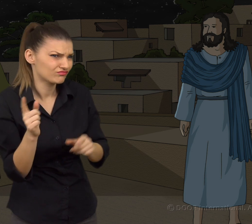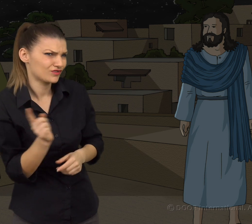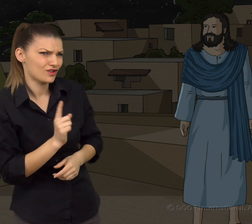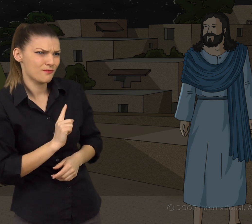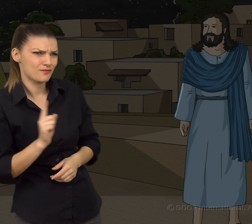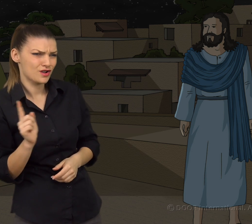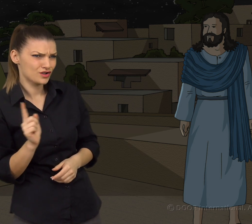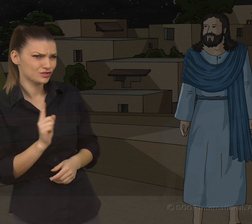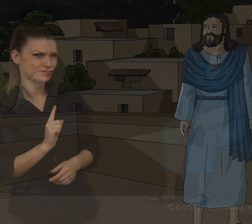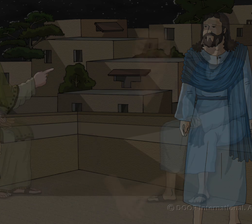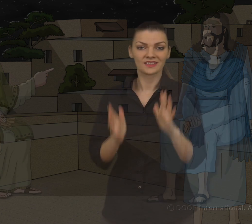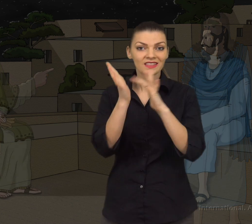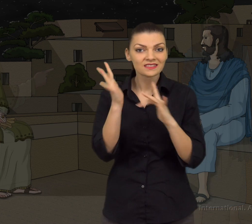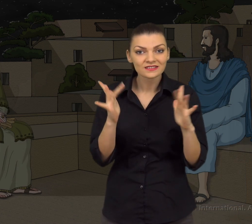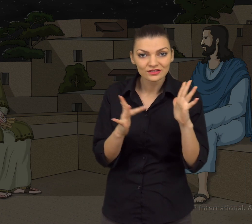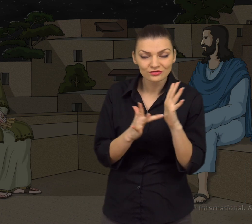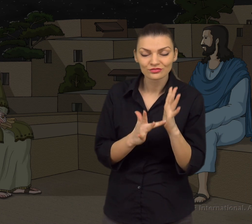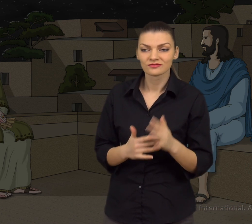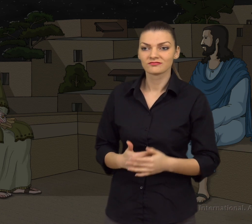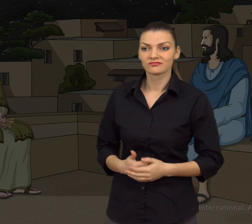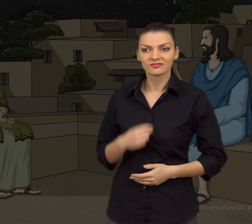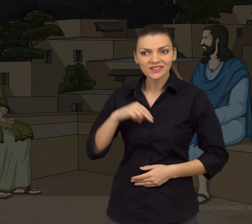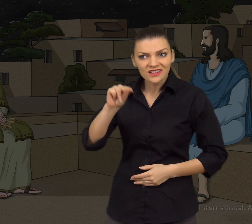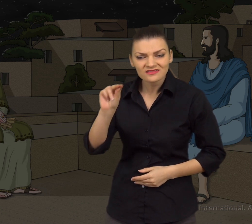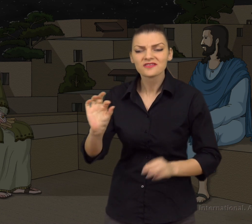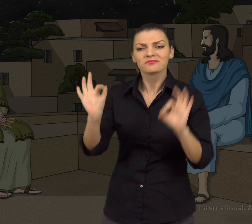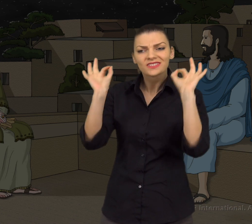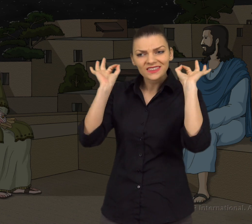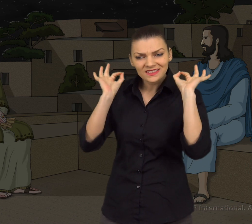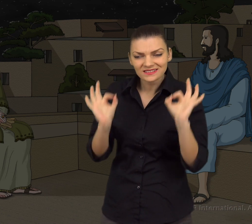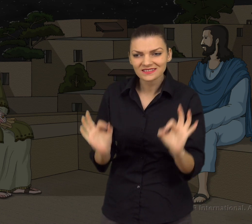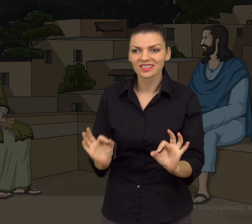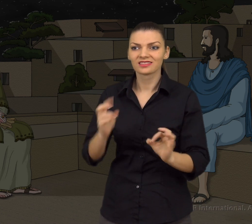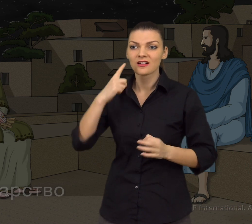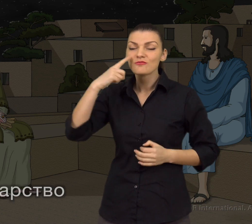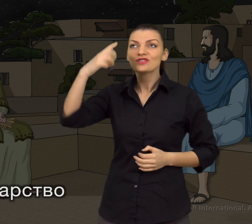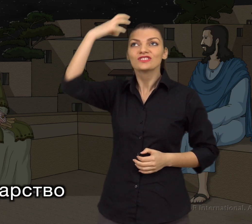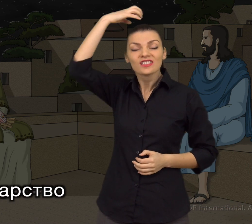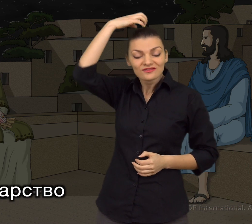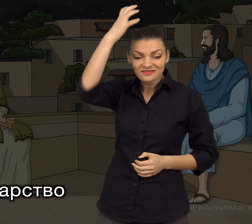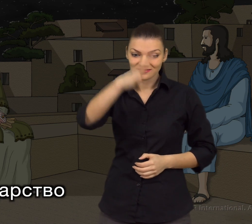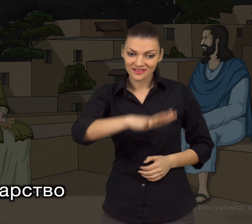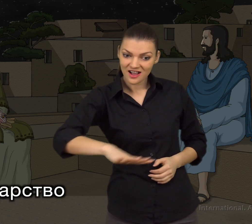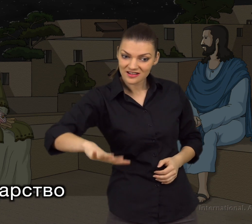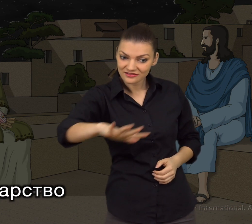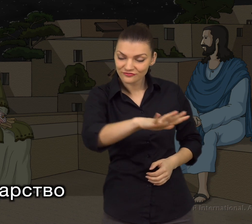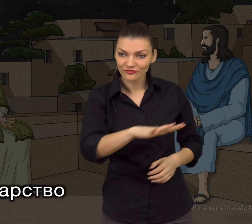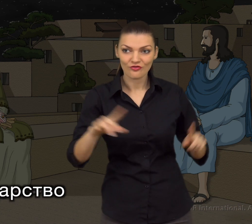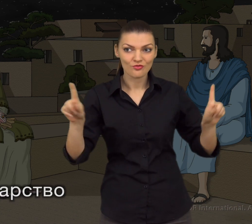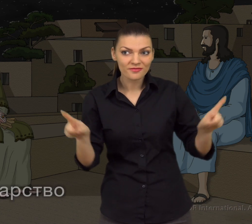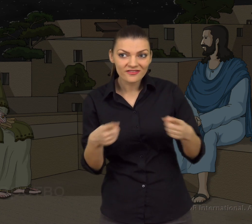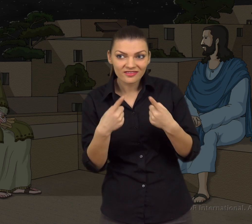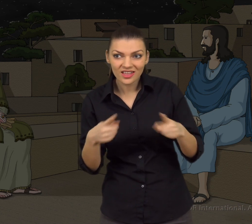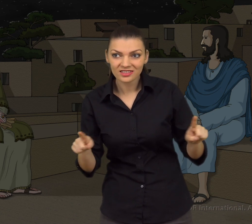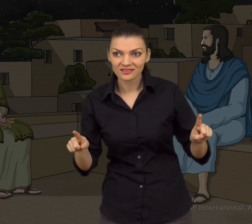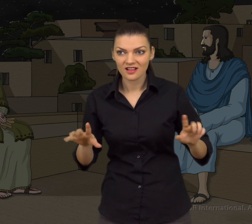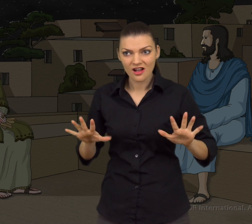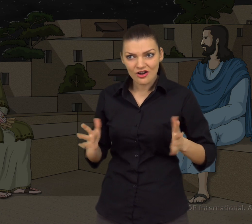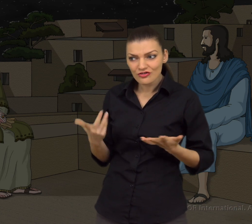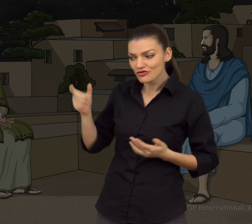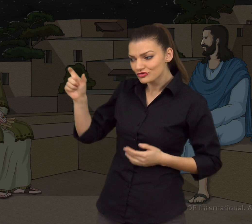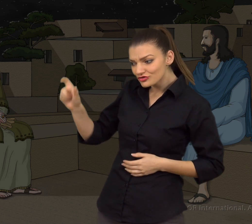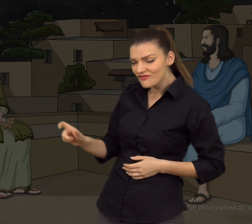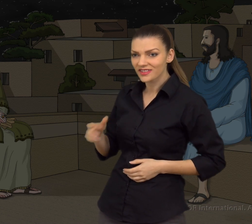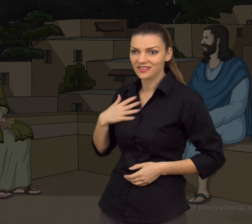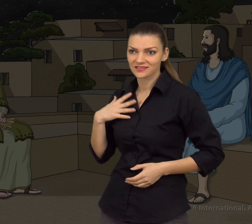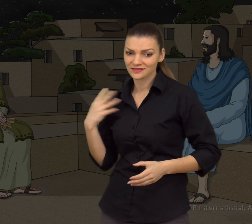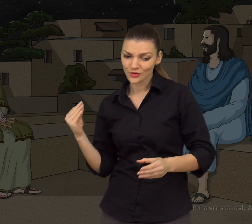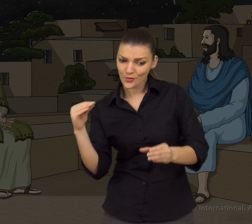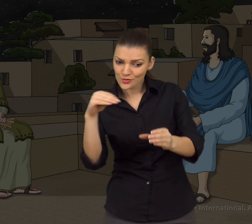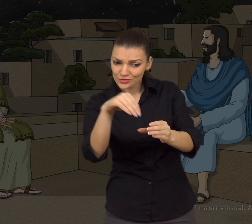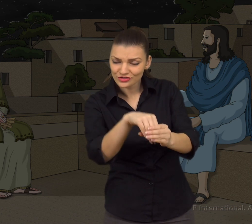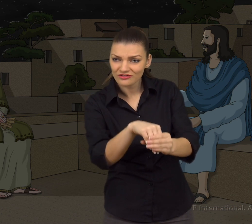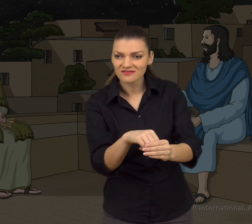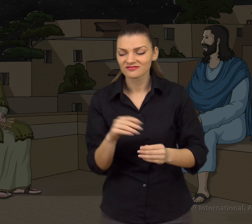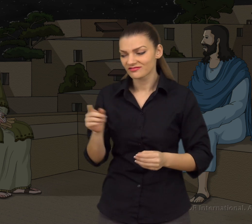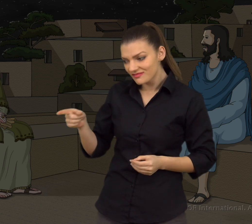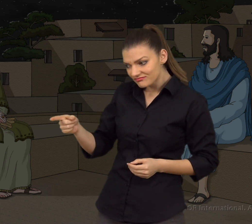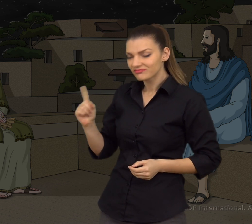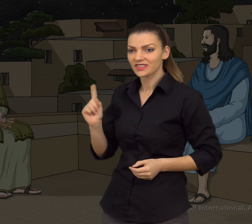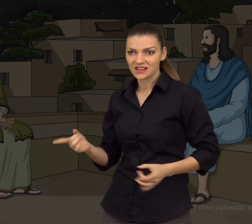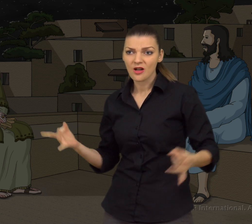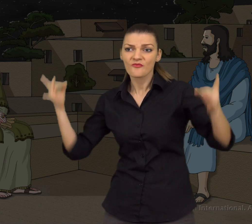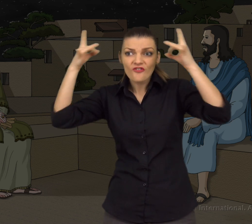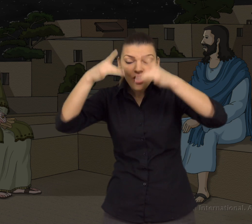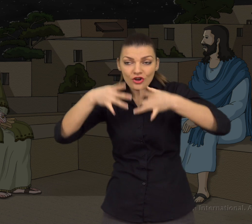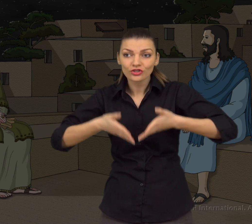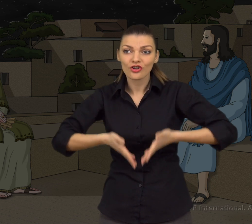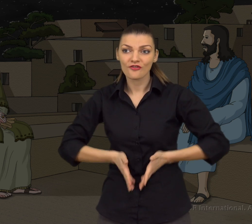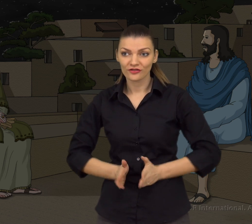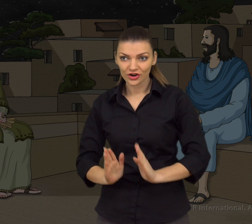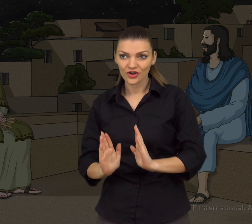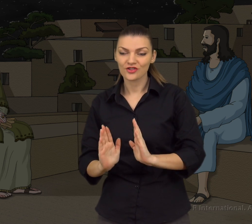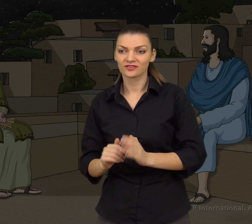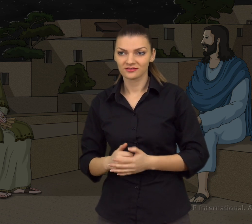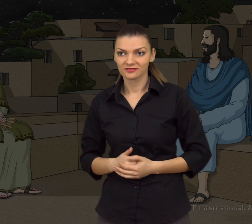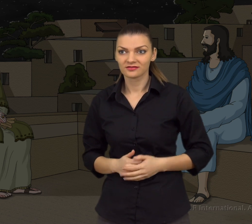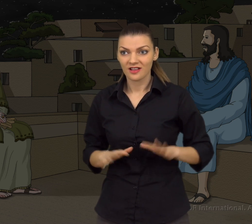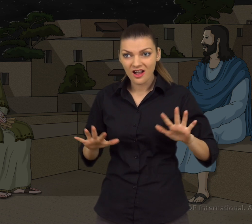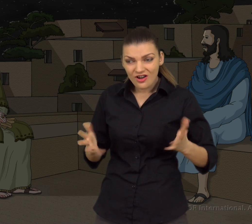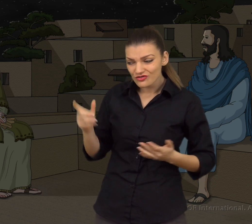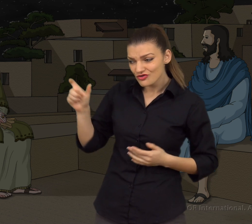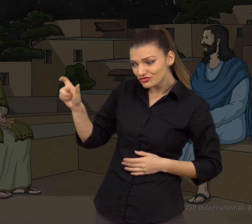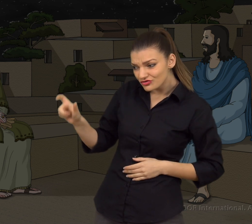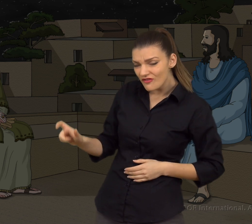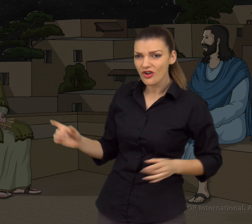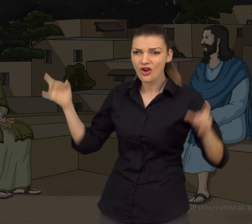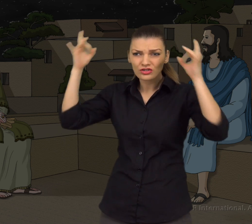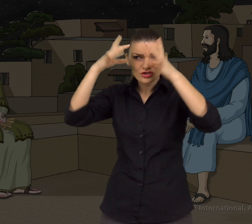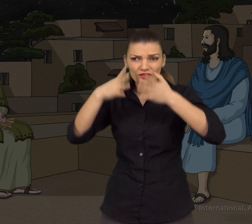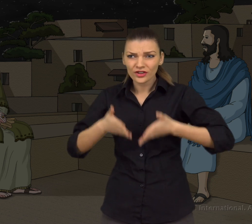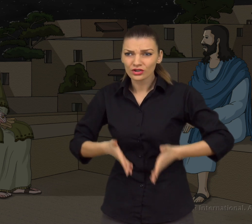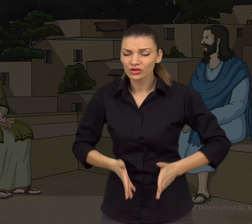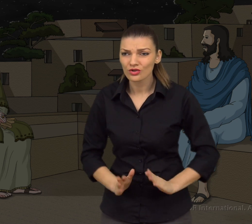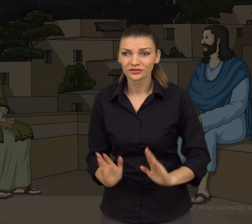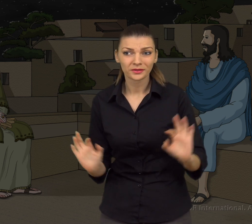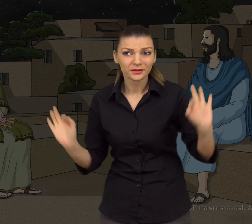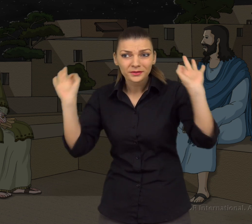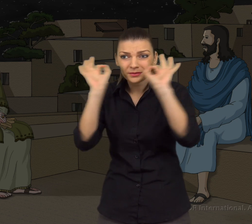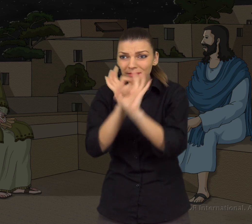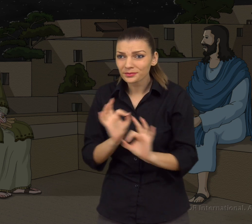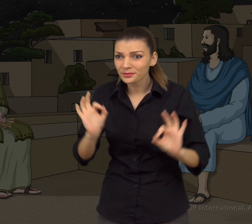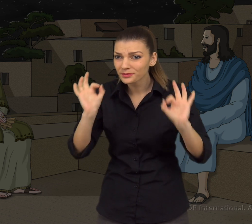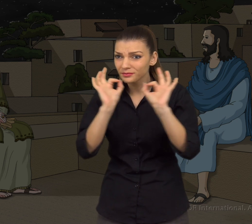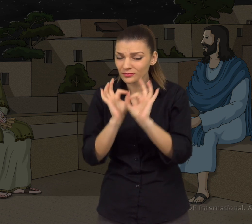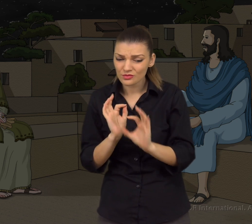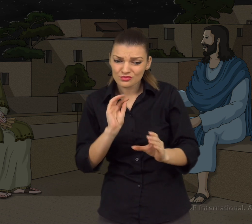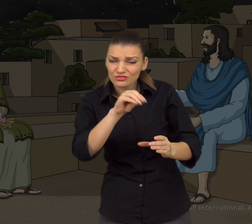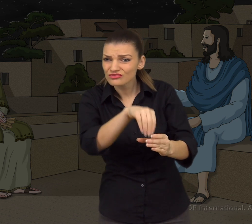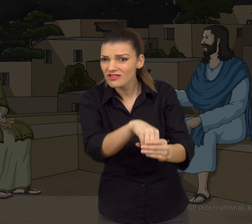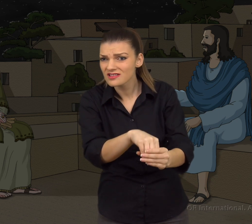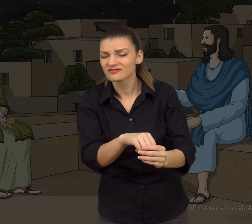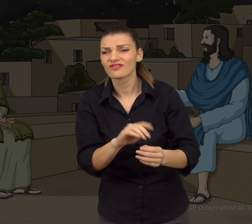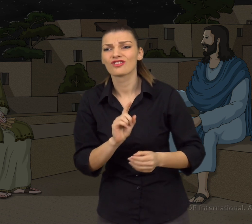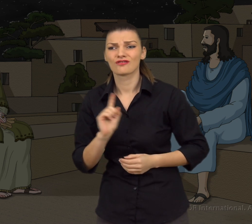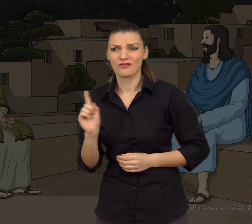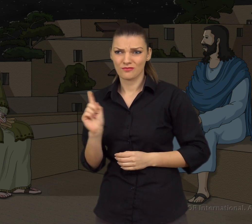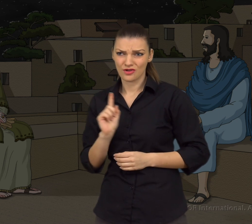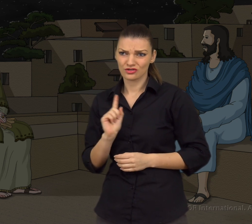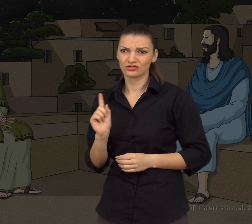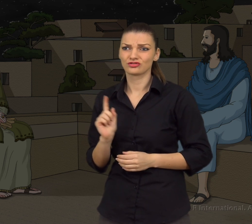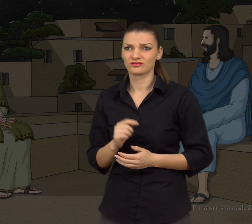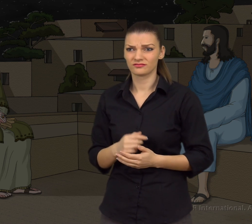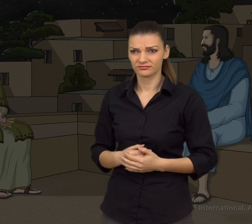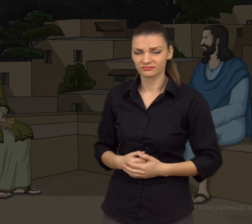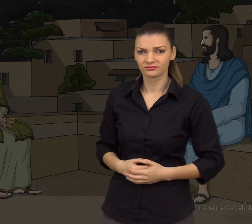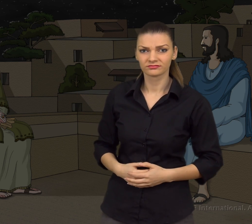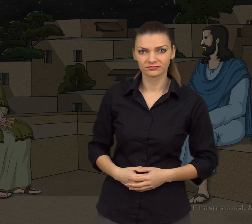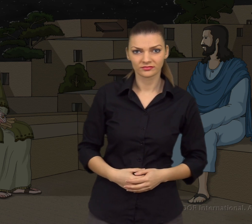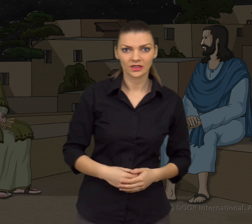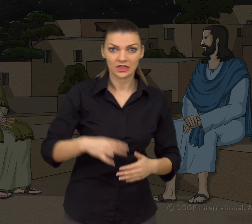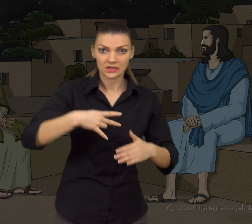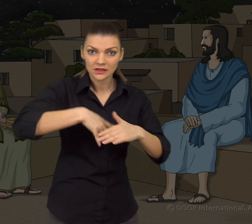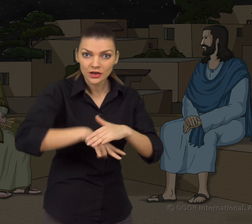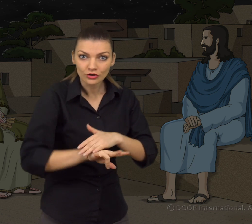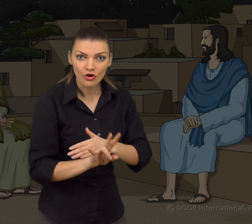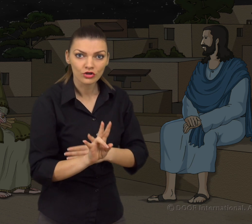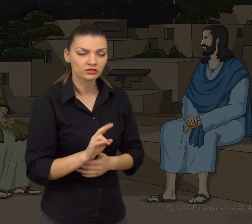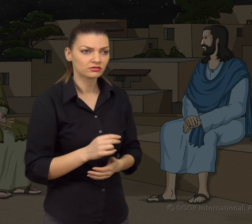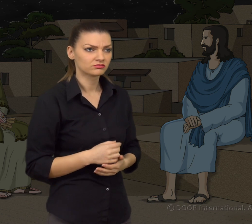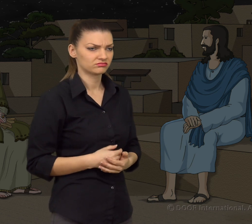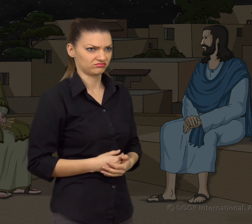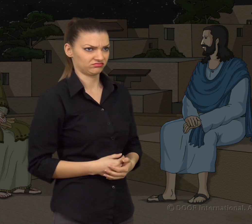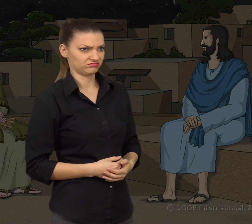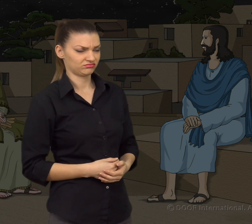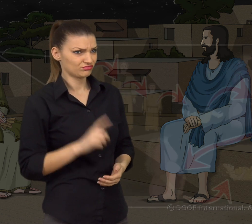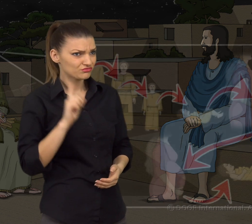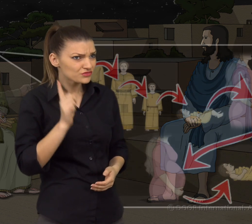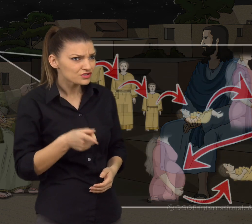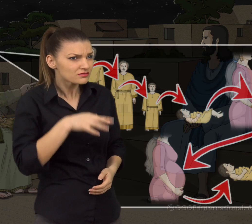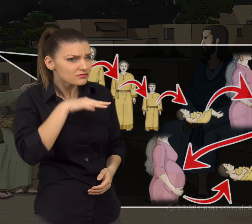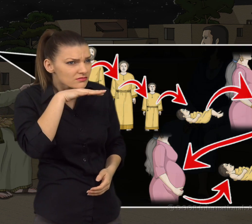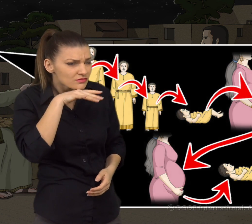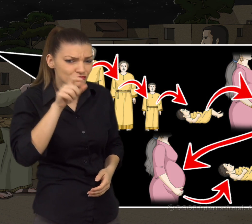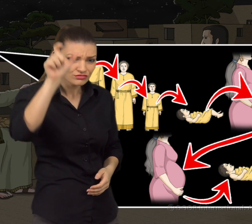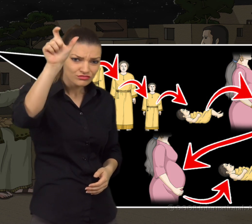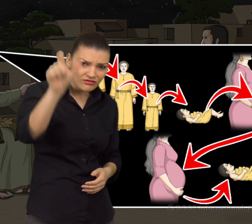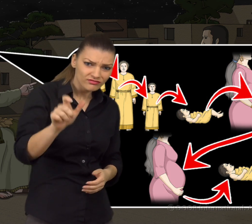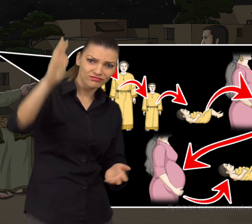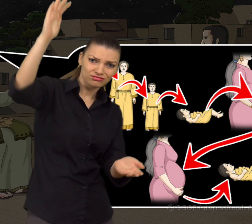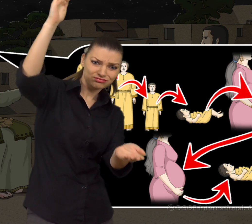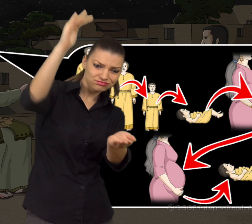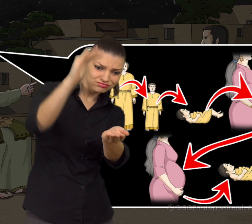Jesus replied, “Truly, truly, I tell you, no one can see the kingdom of God unless he is born again.”